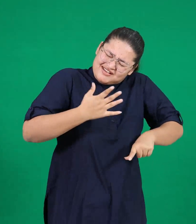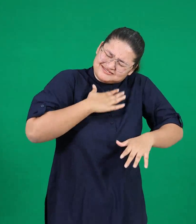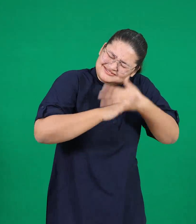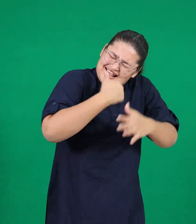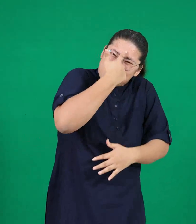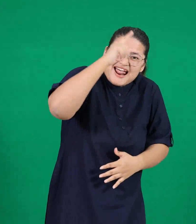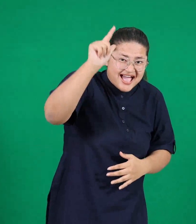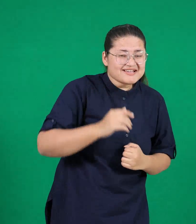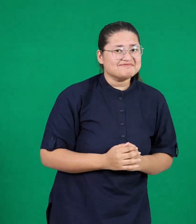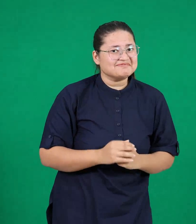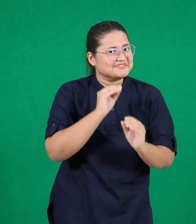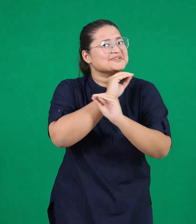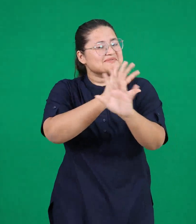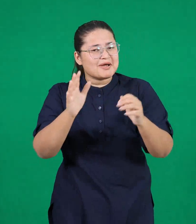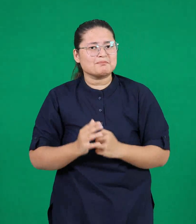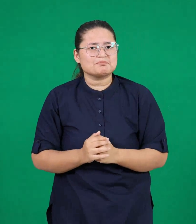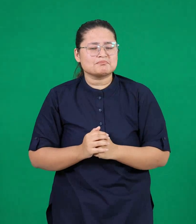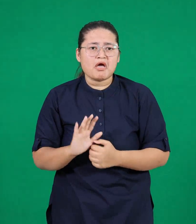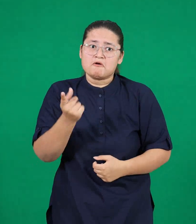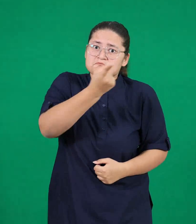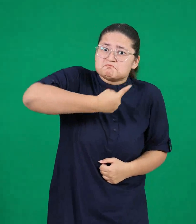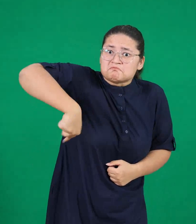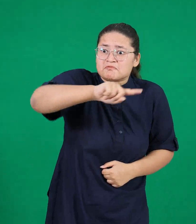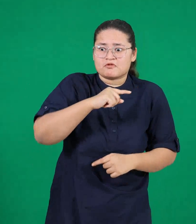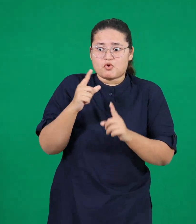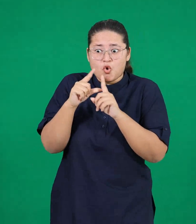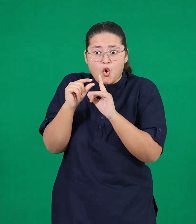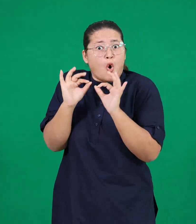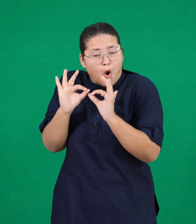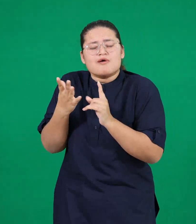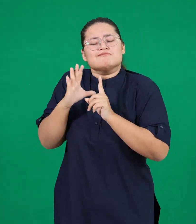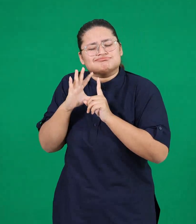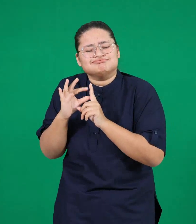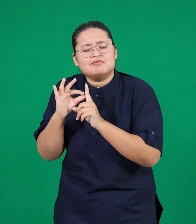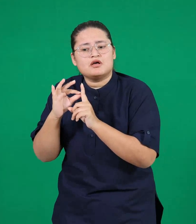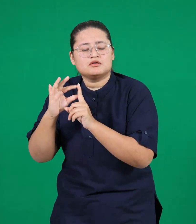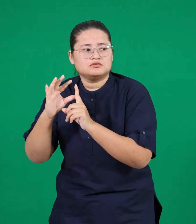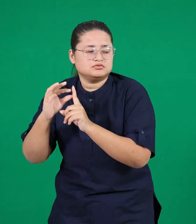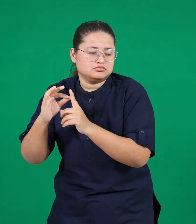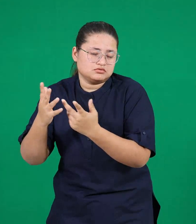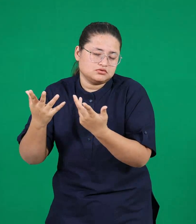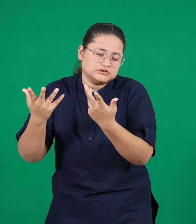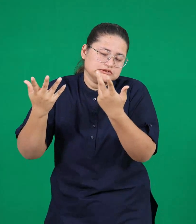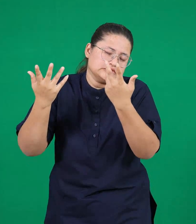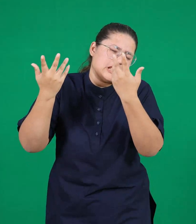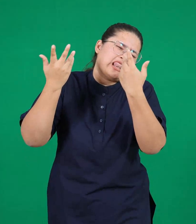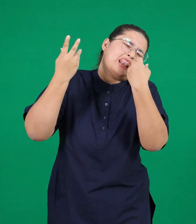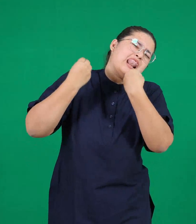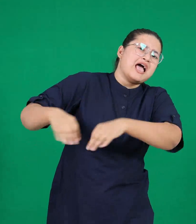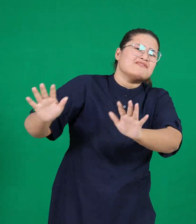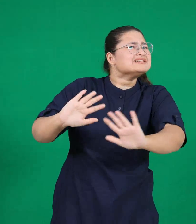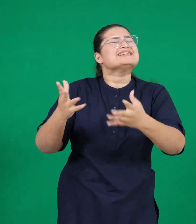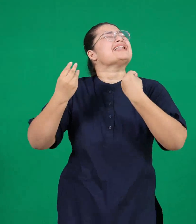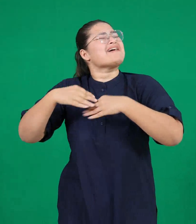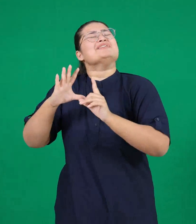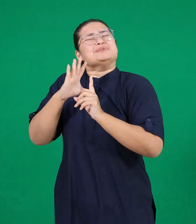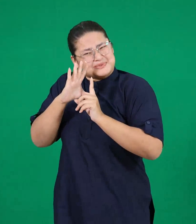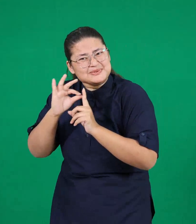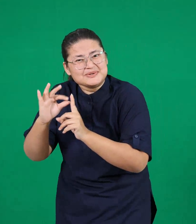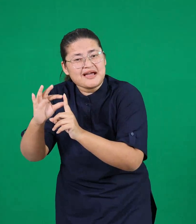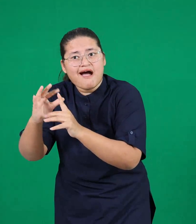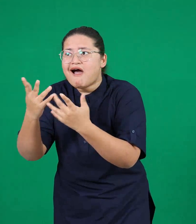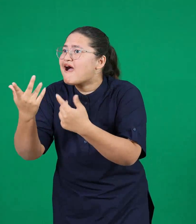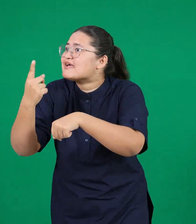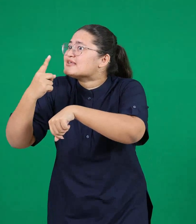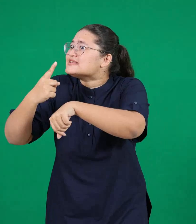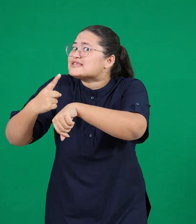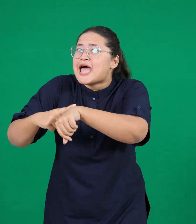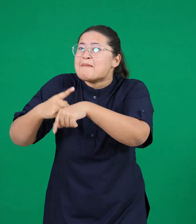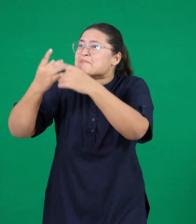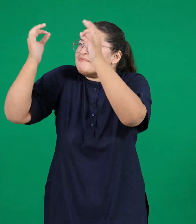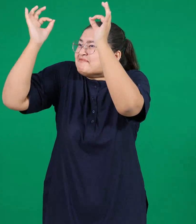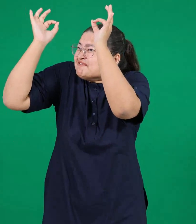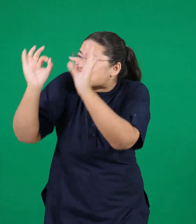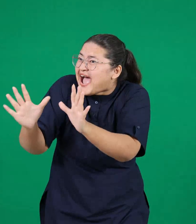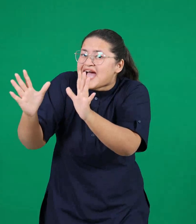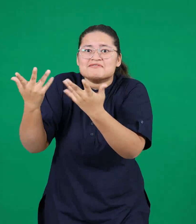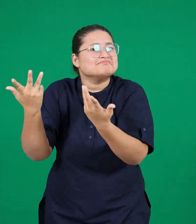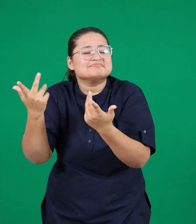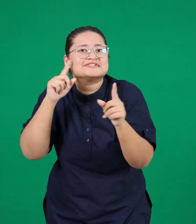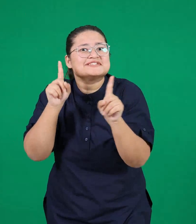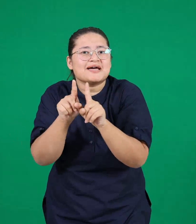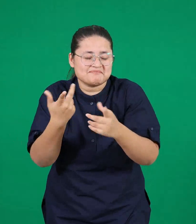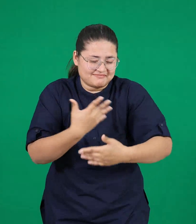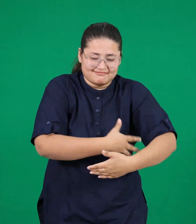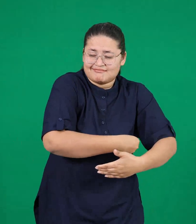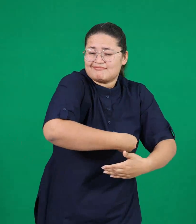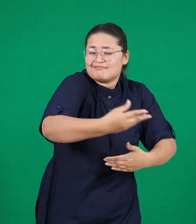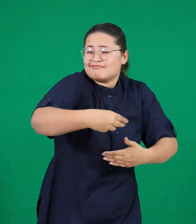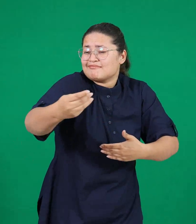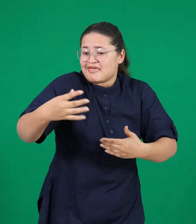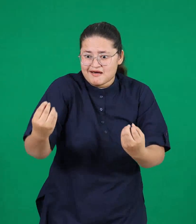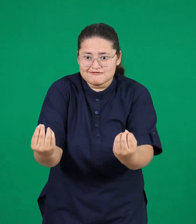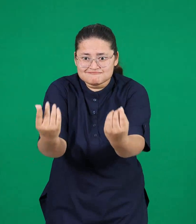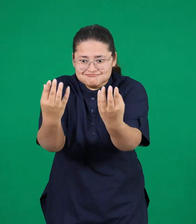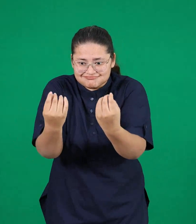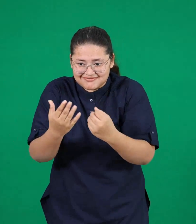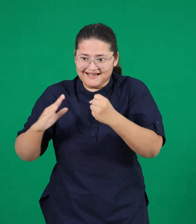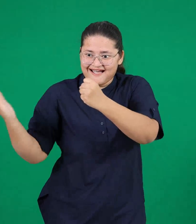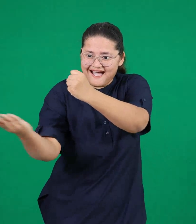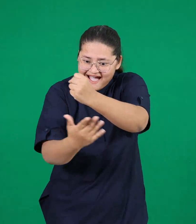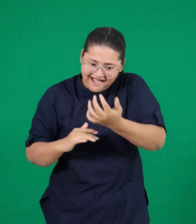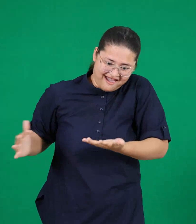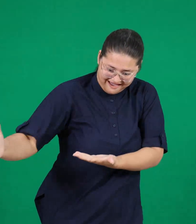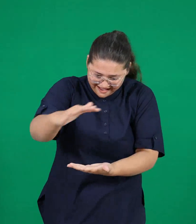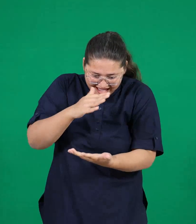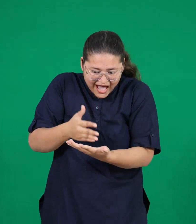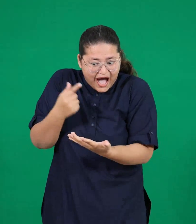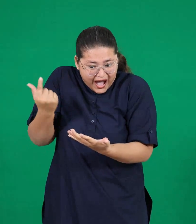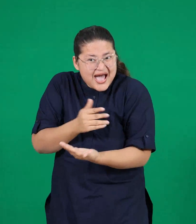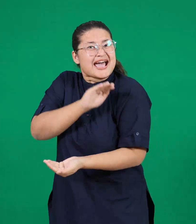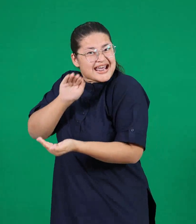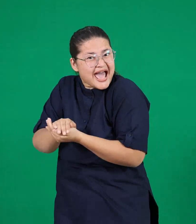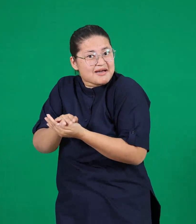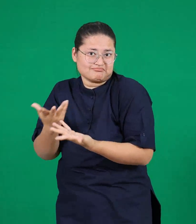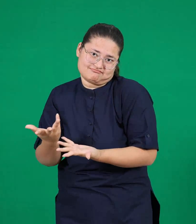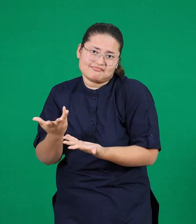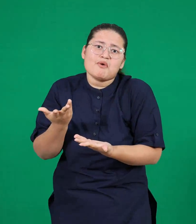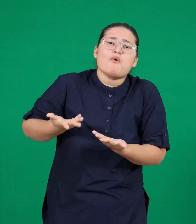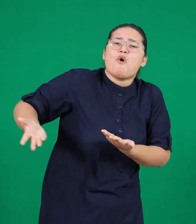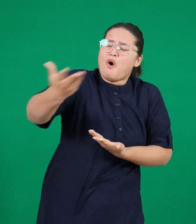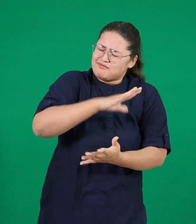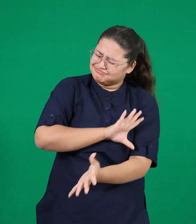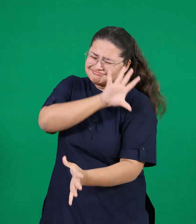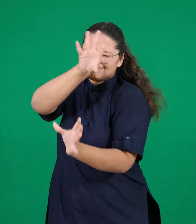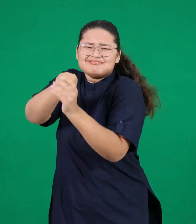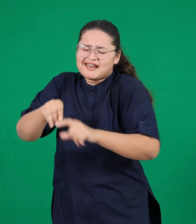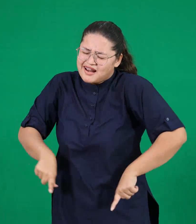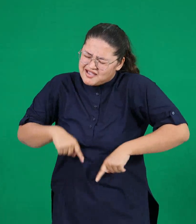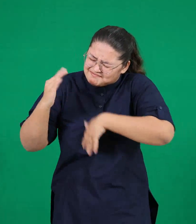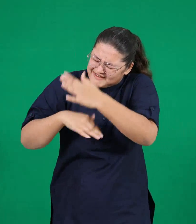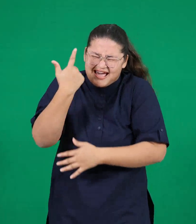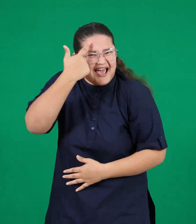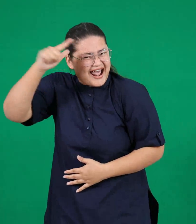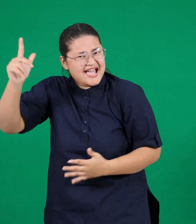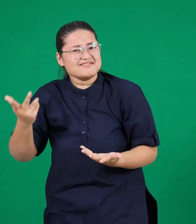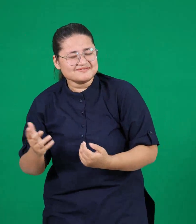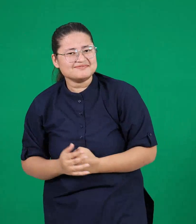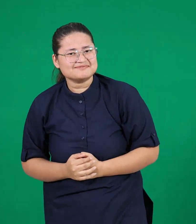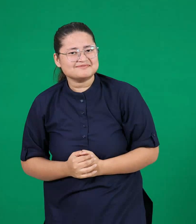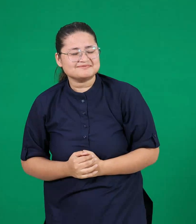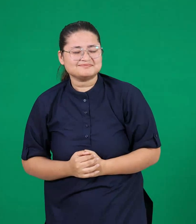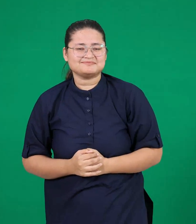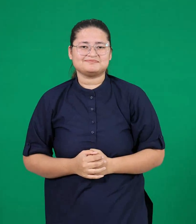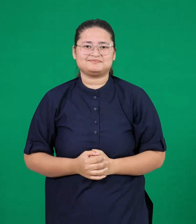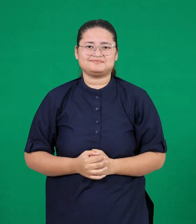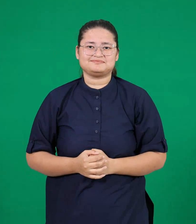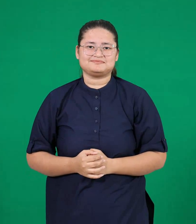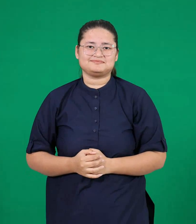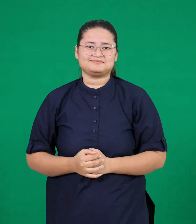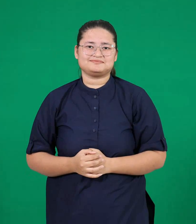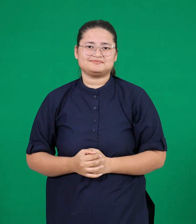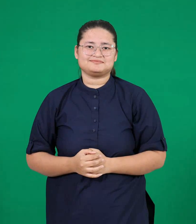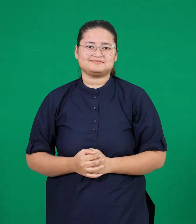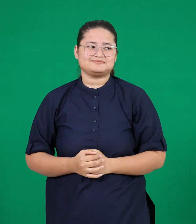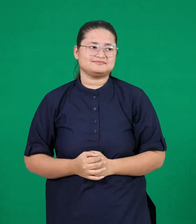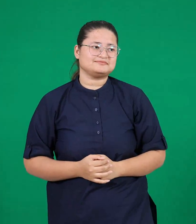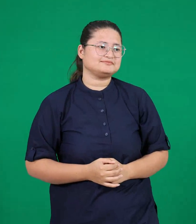Let us not grow weary in well-doing, for in due time we will reap a harvest if we do not give up.